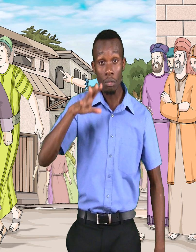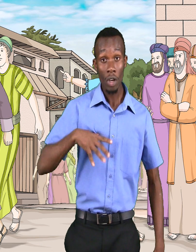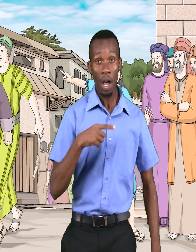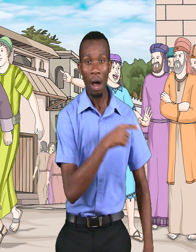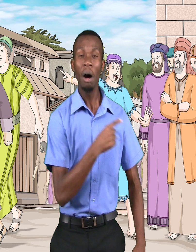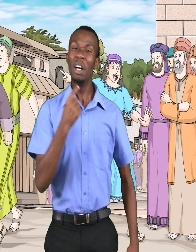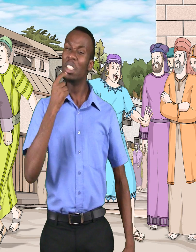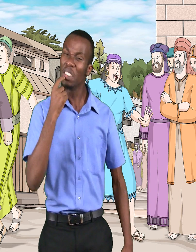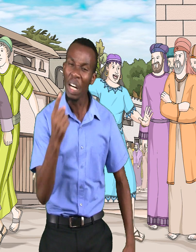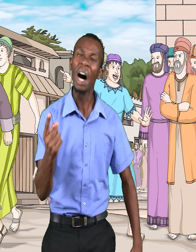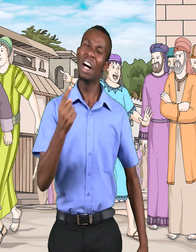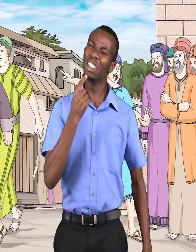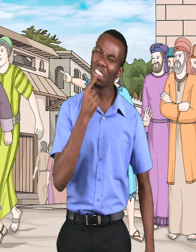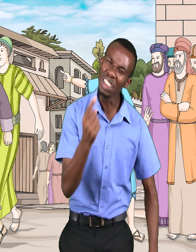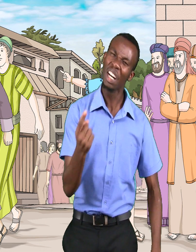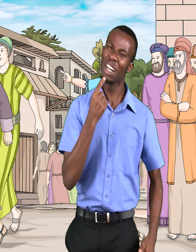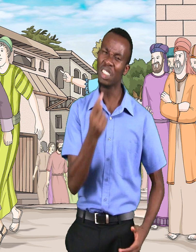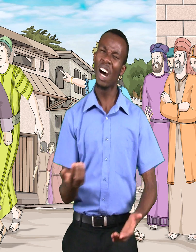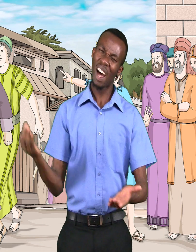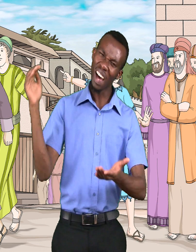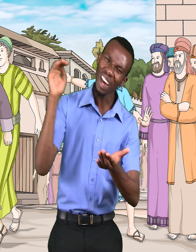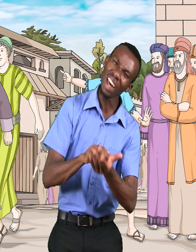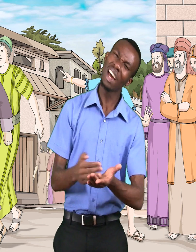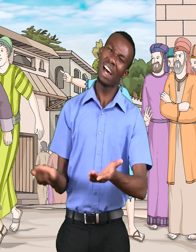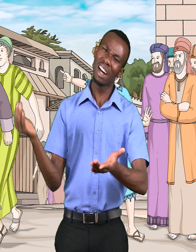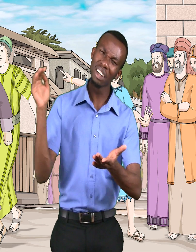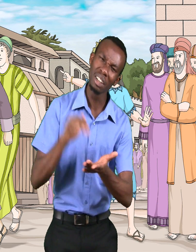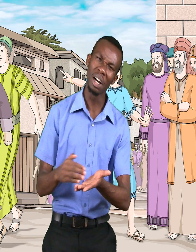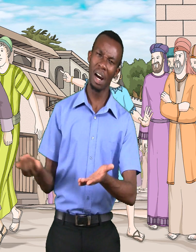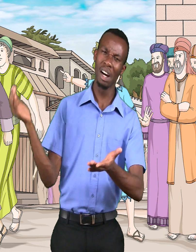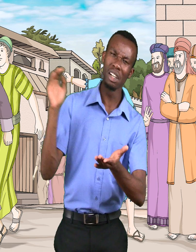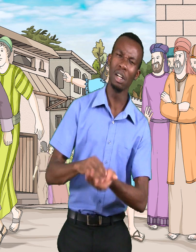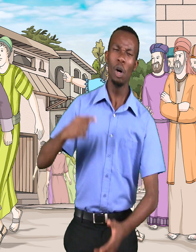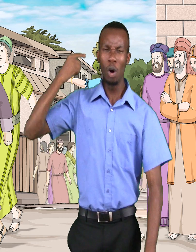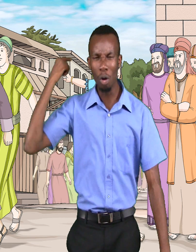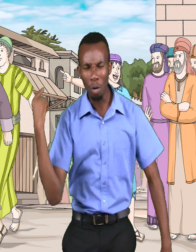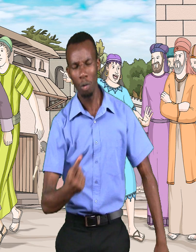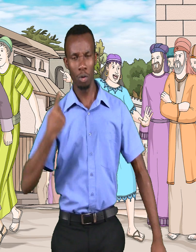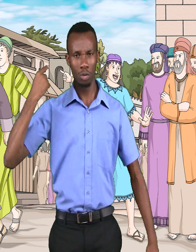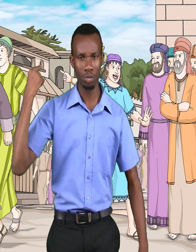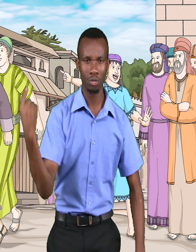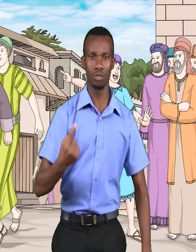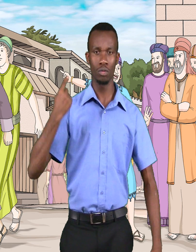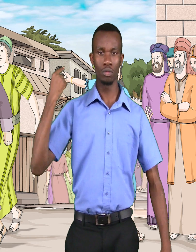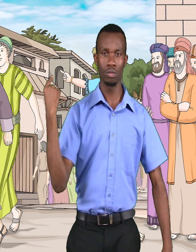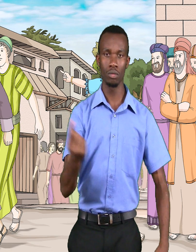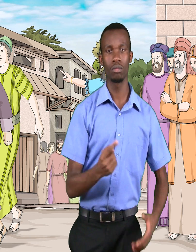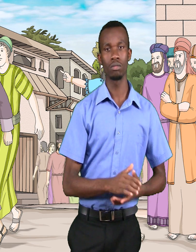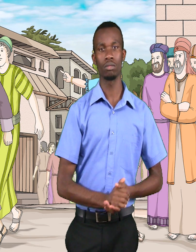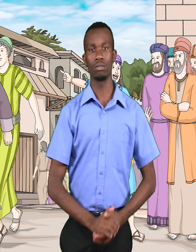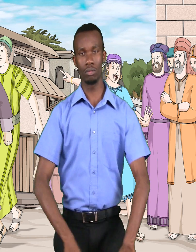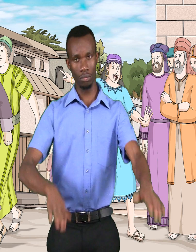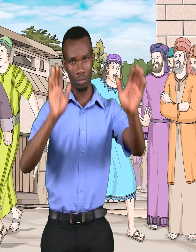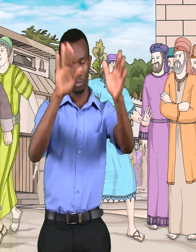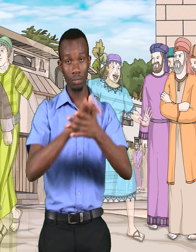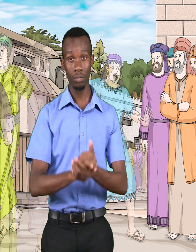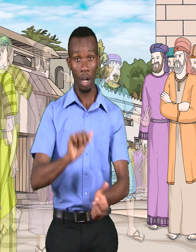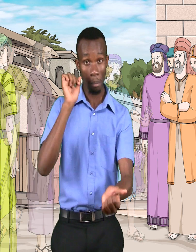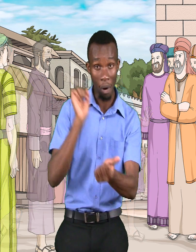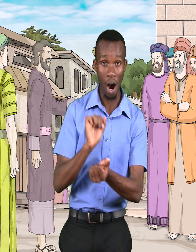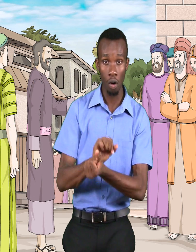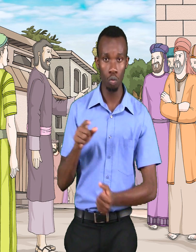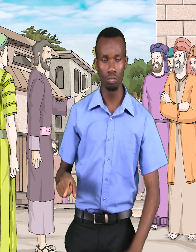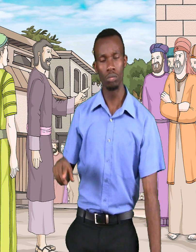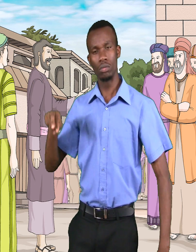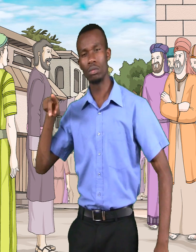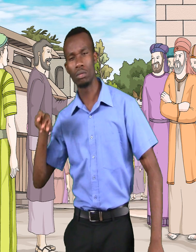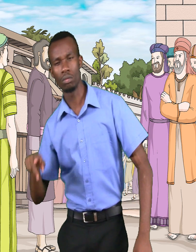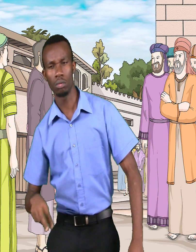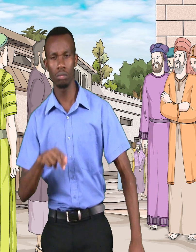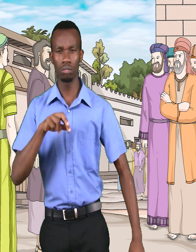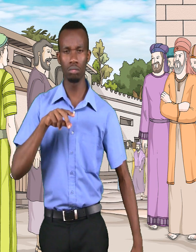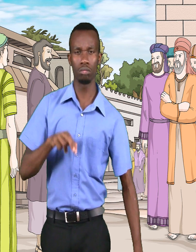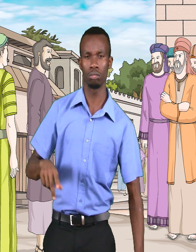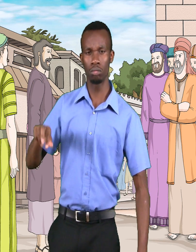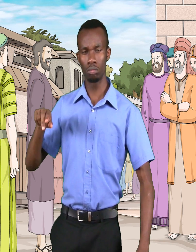She continued this for many days.